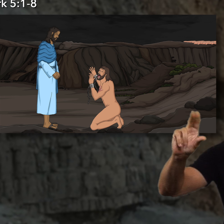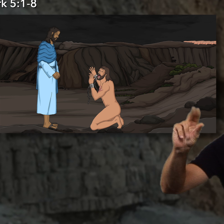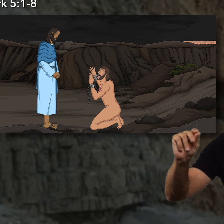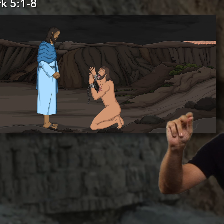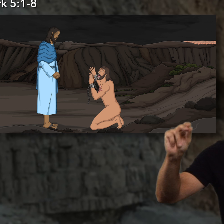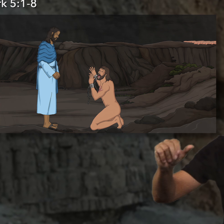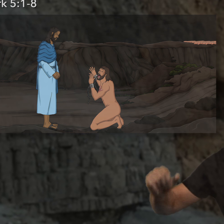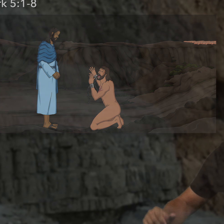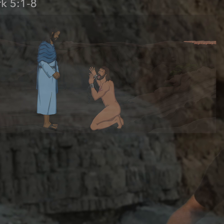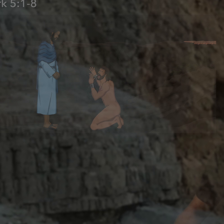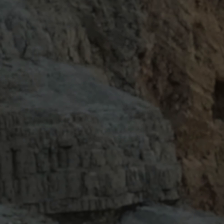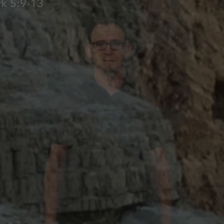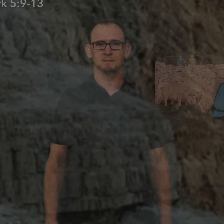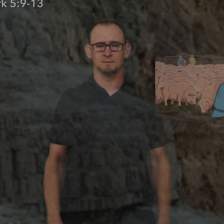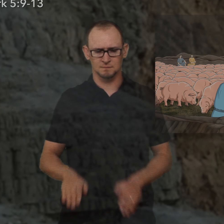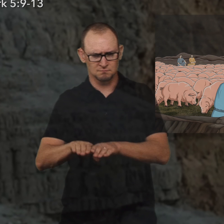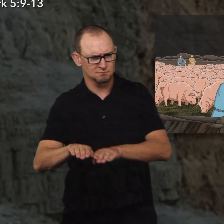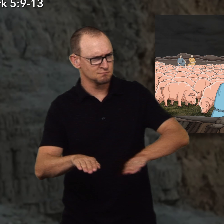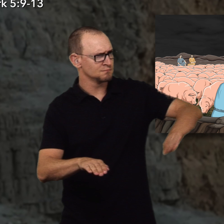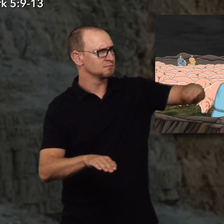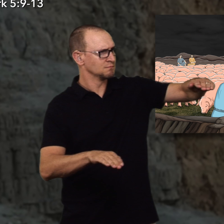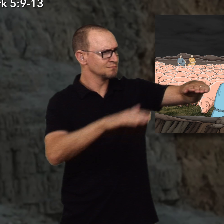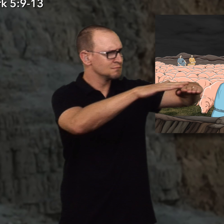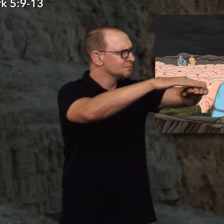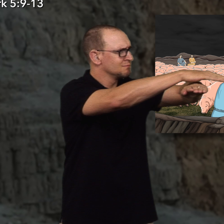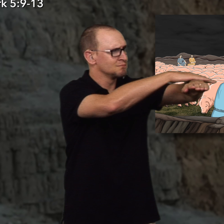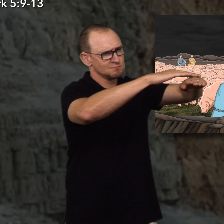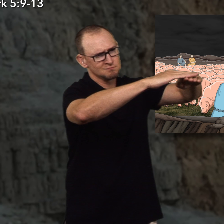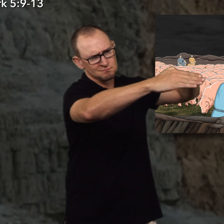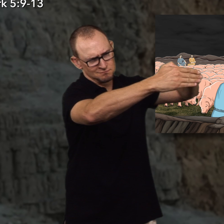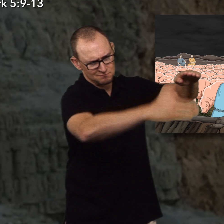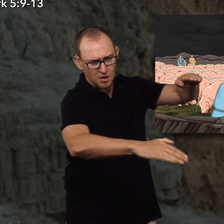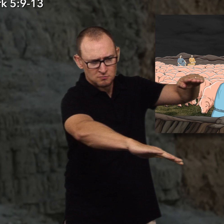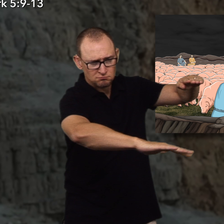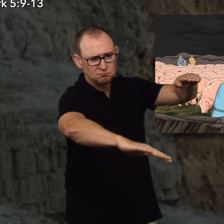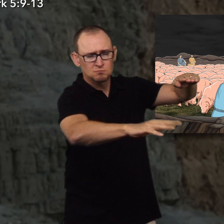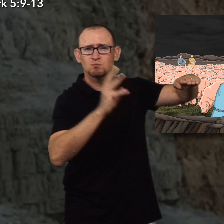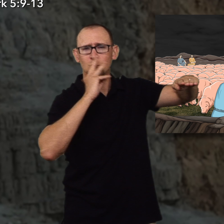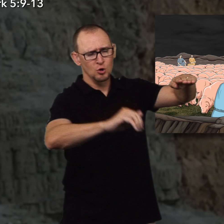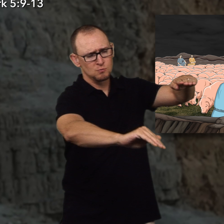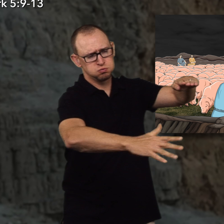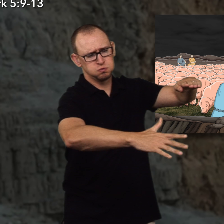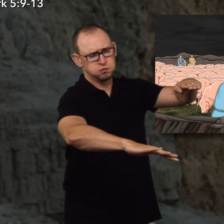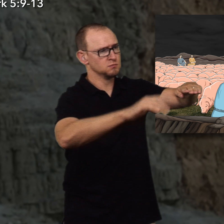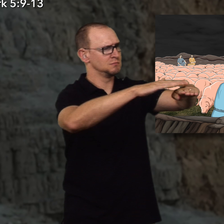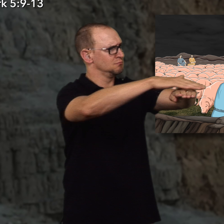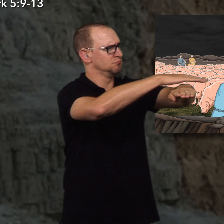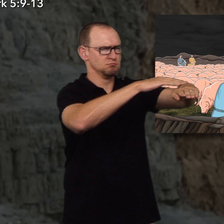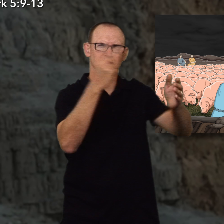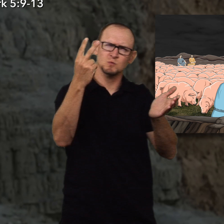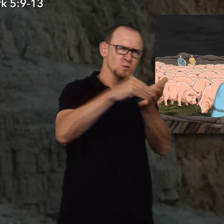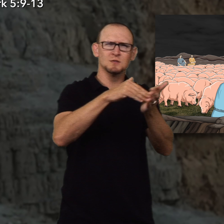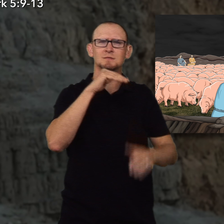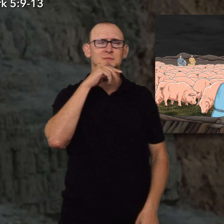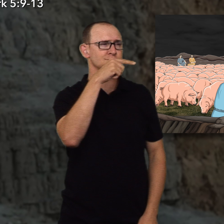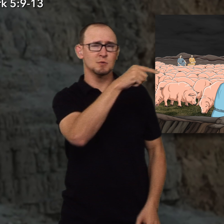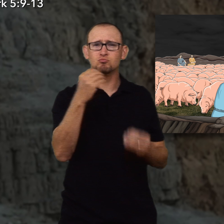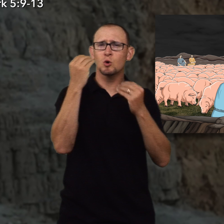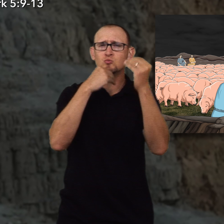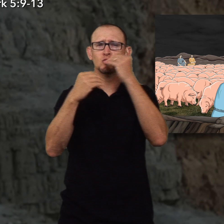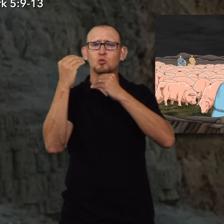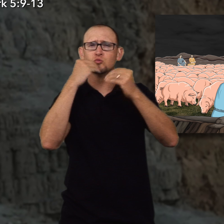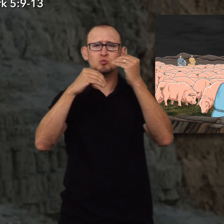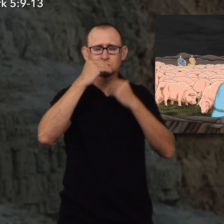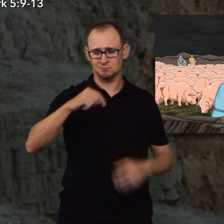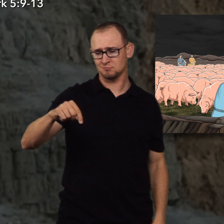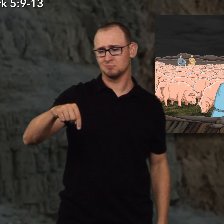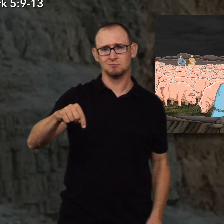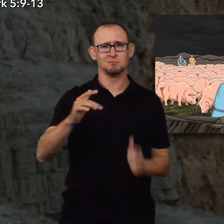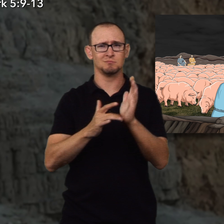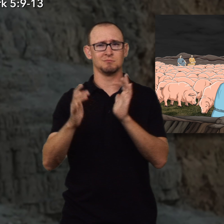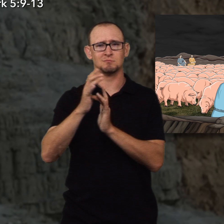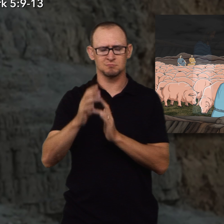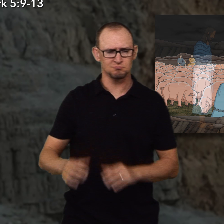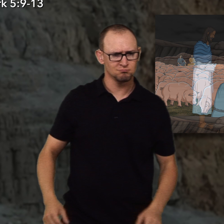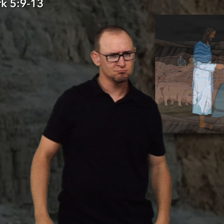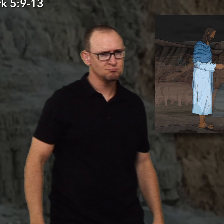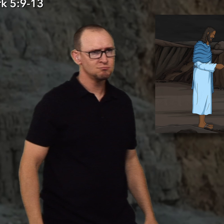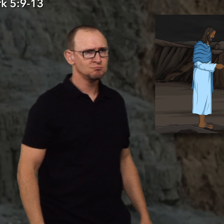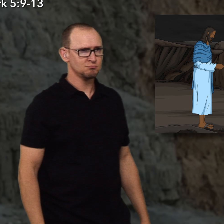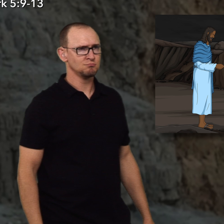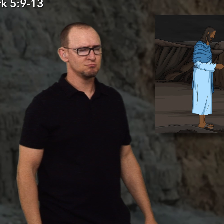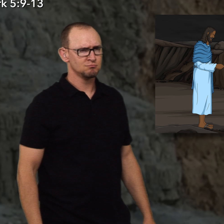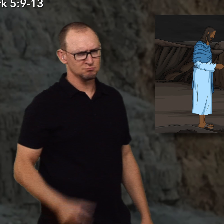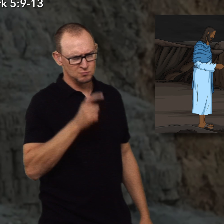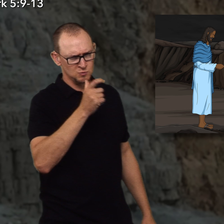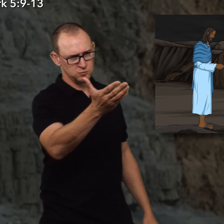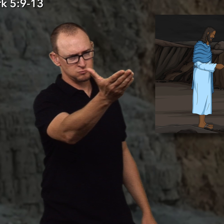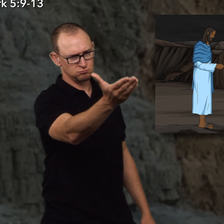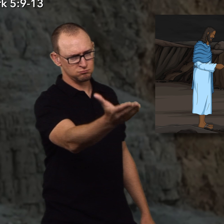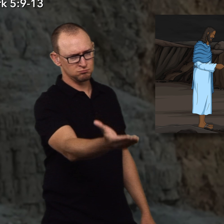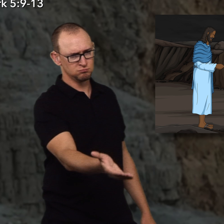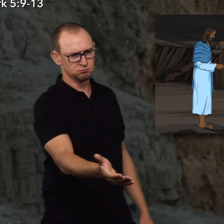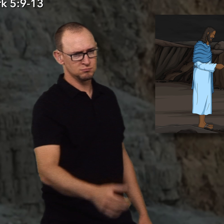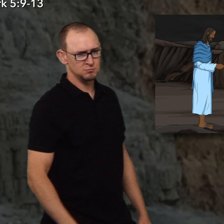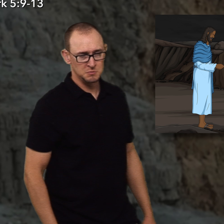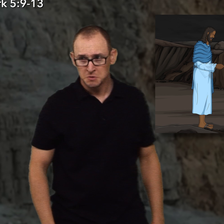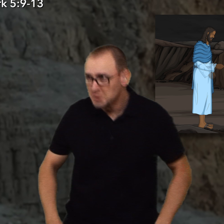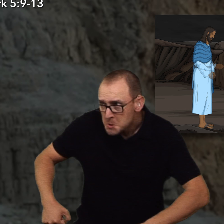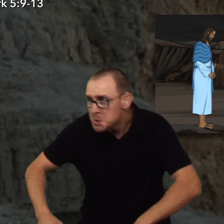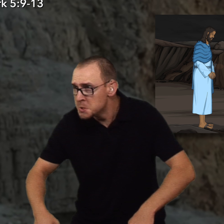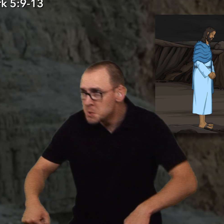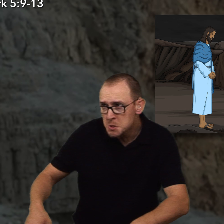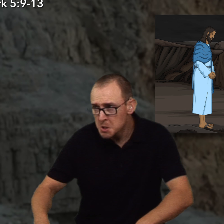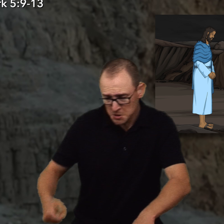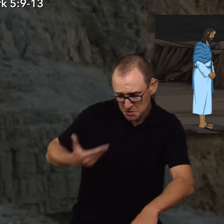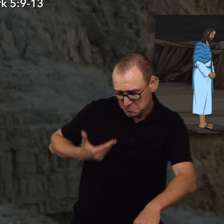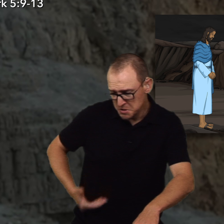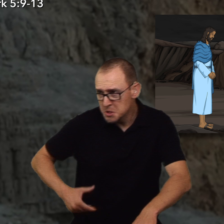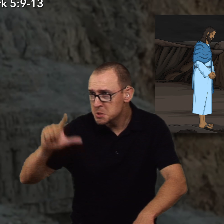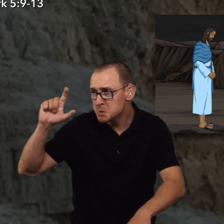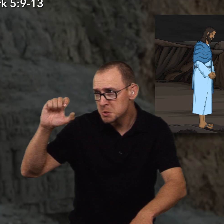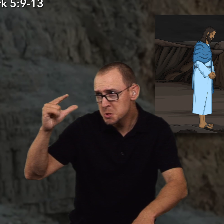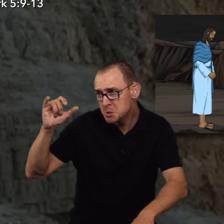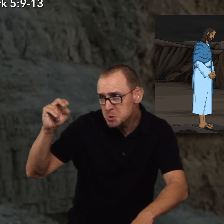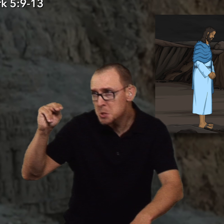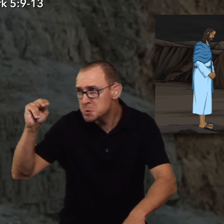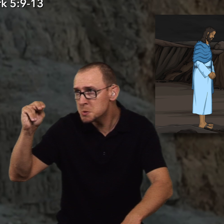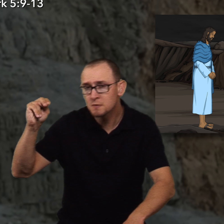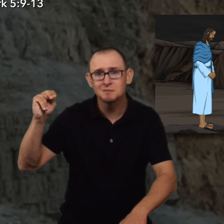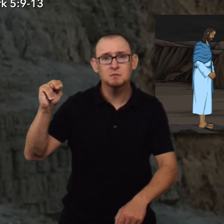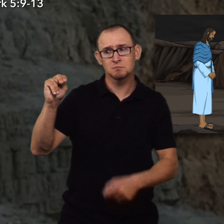“What is your name?” Jesus asked.